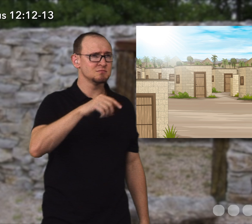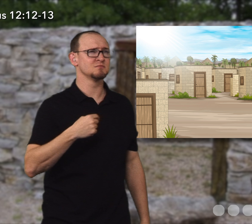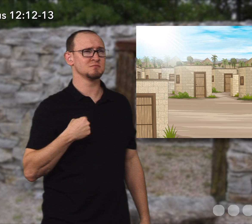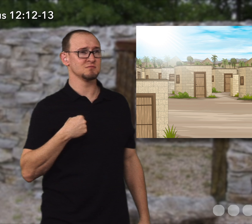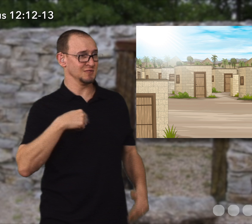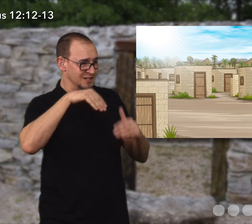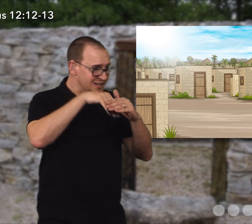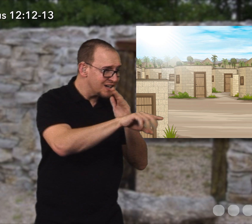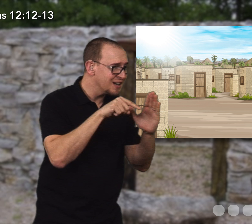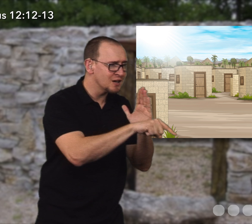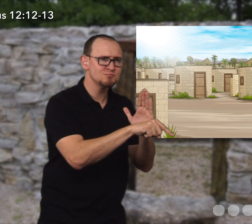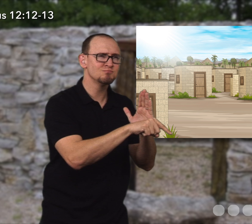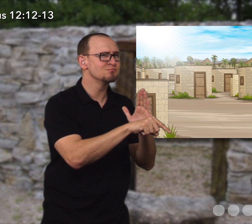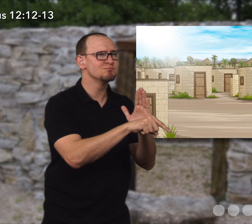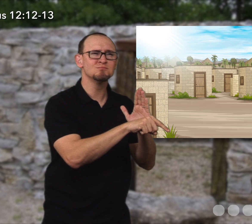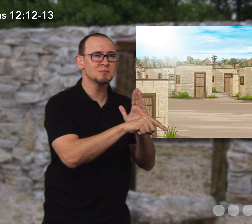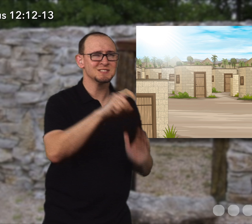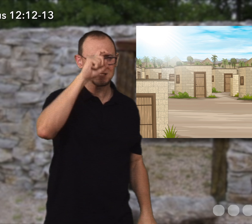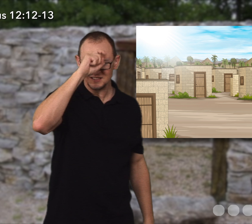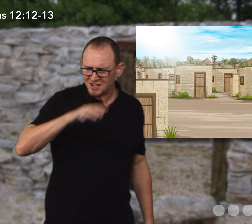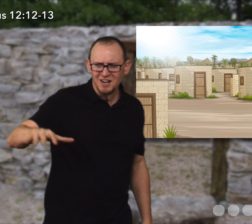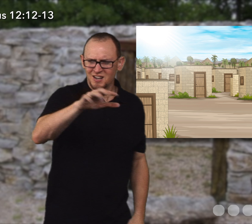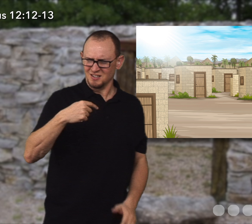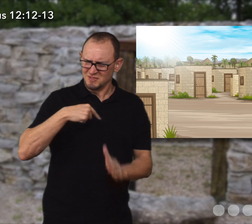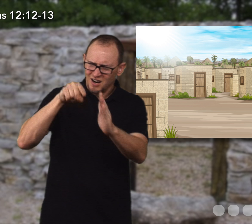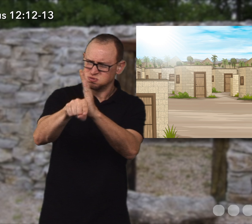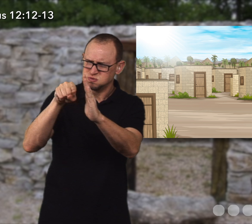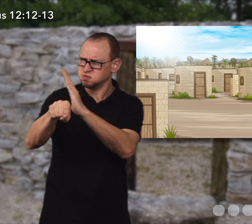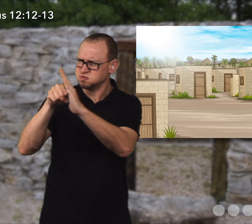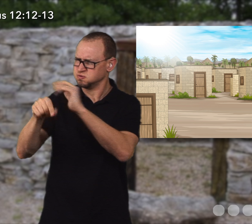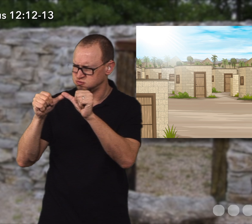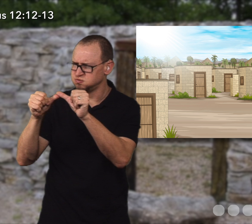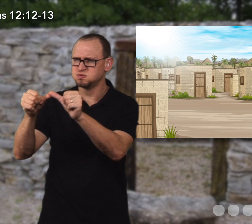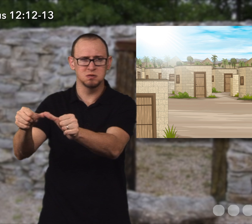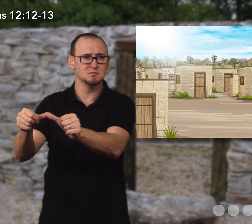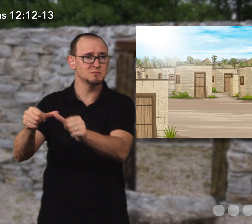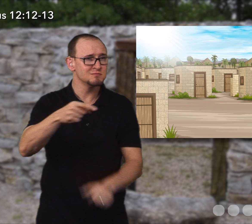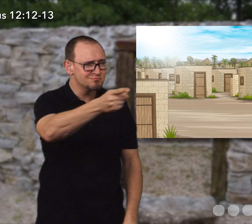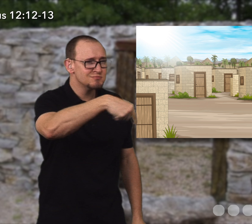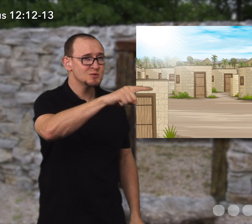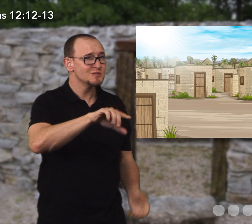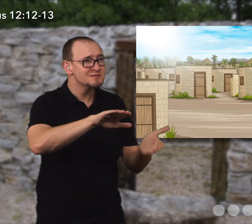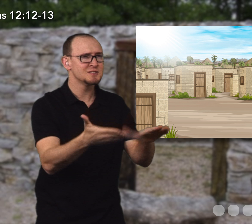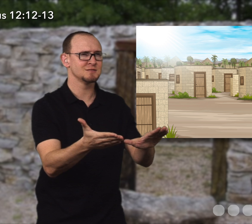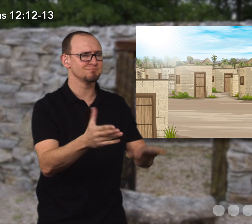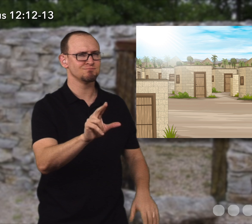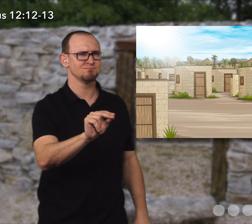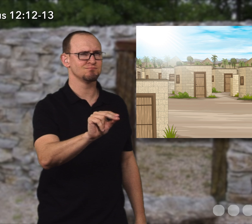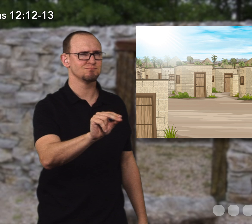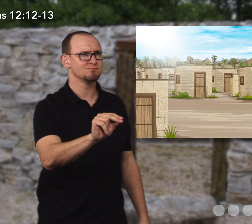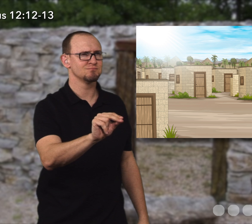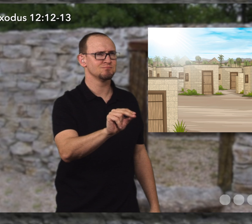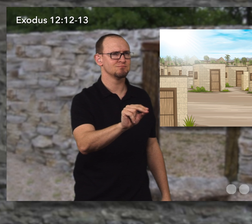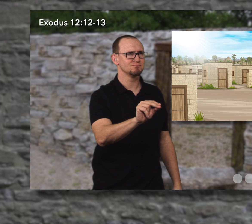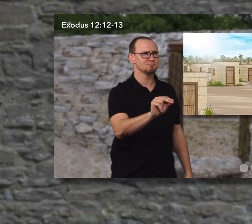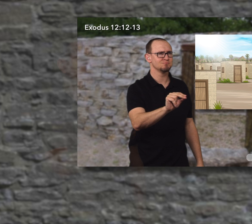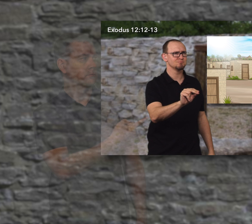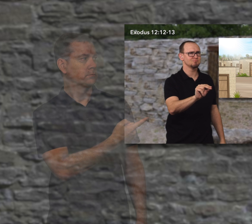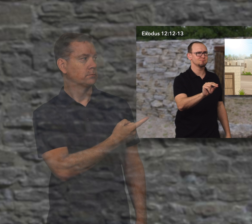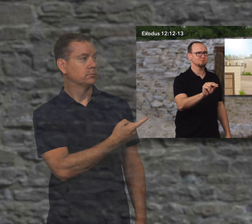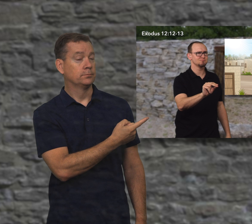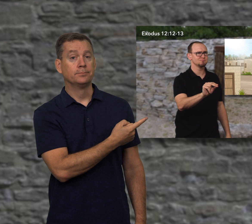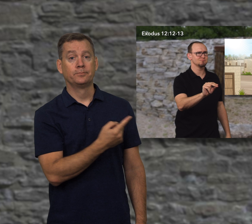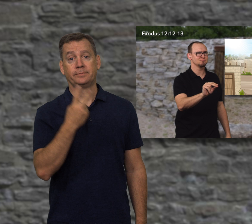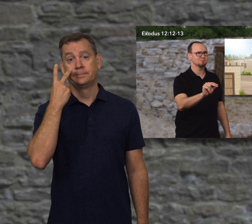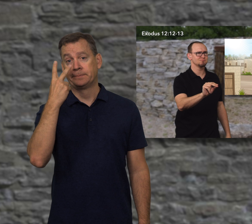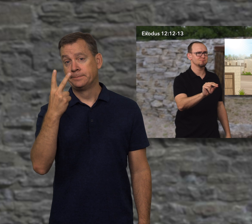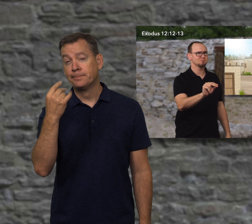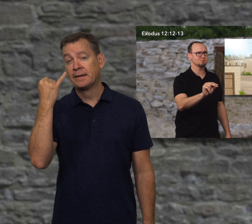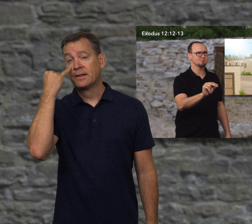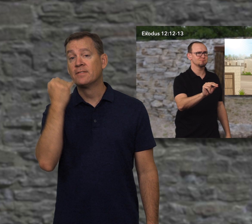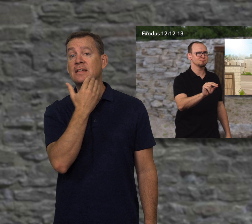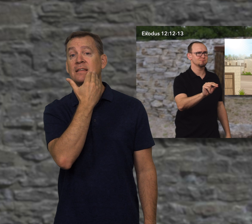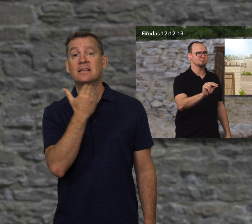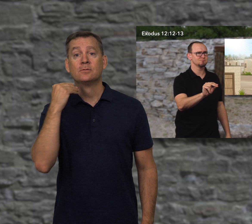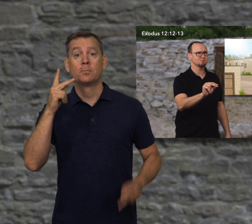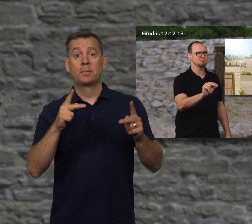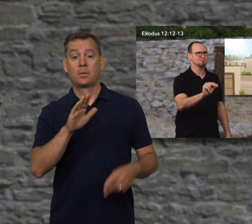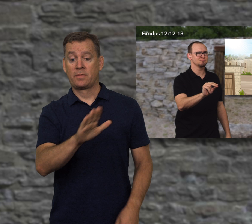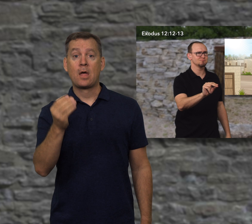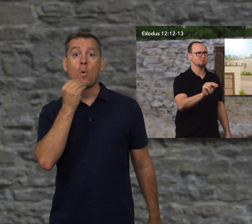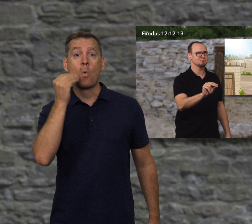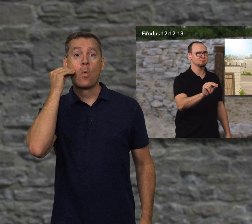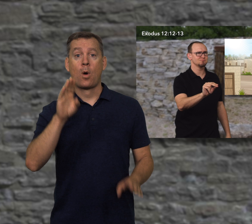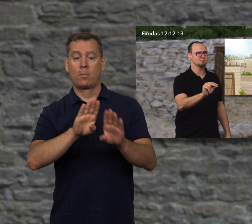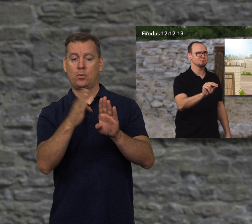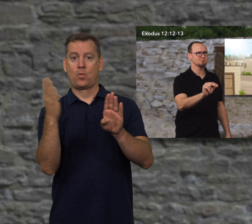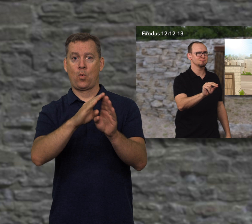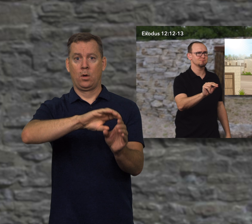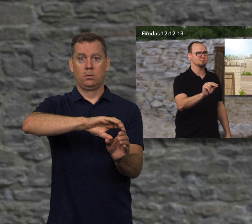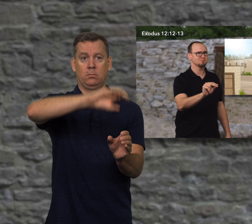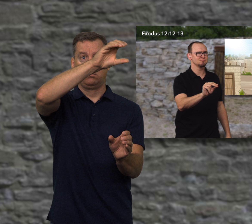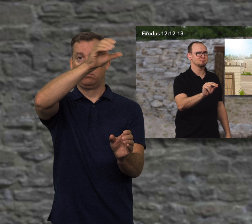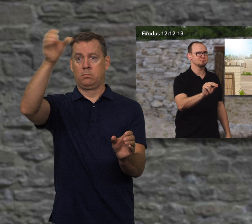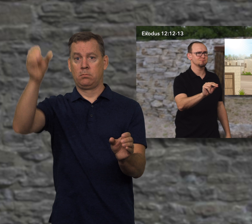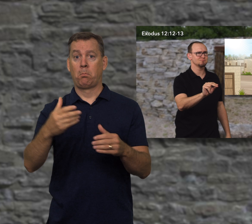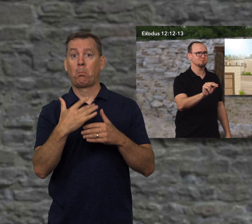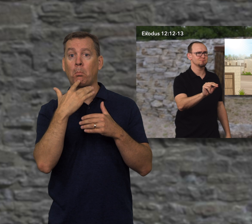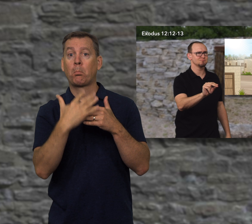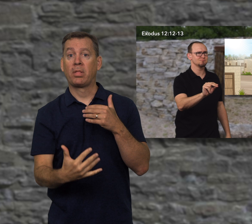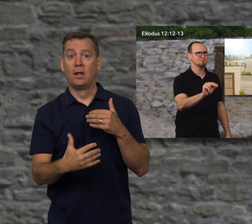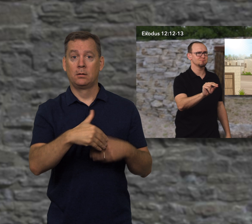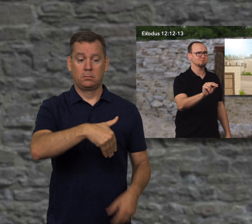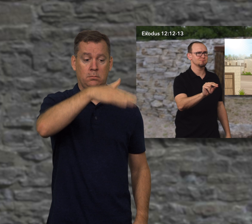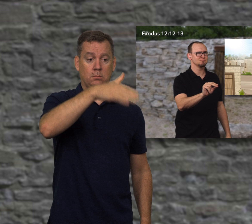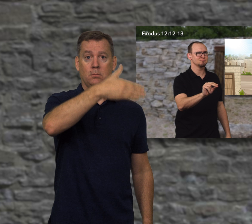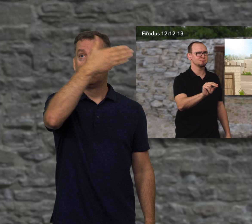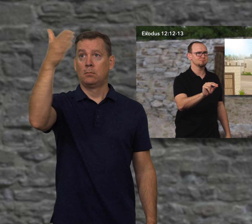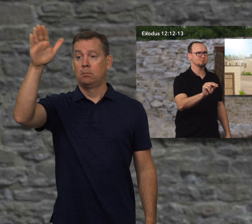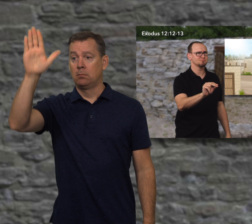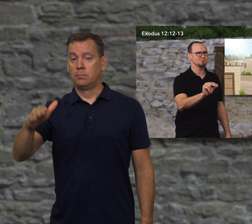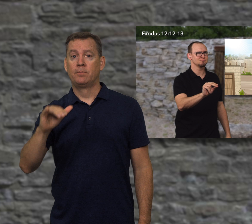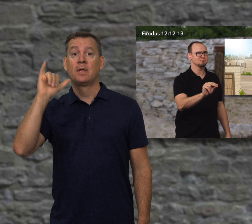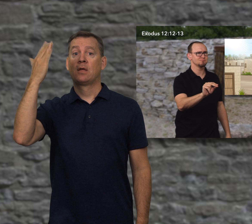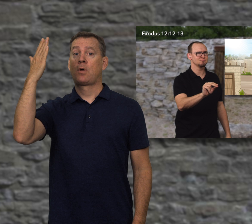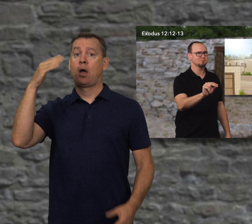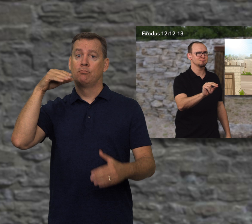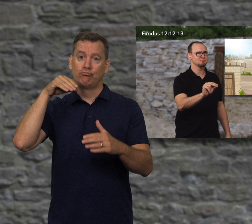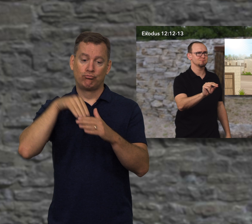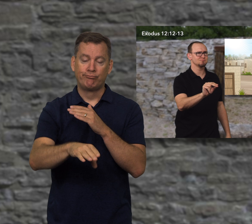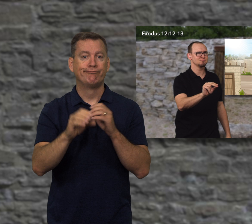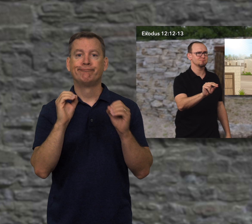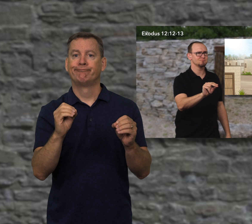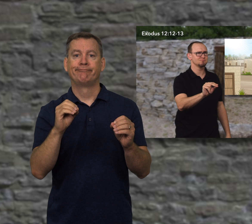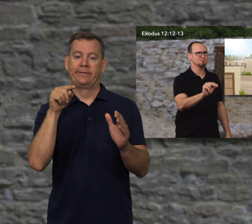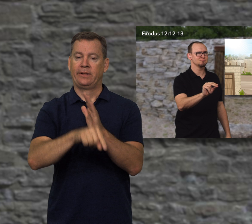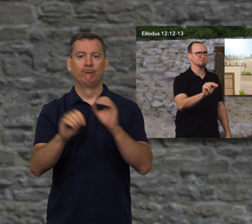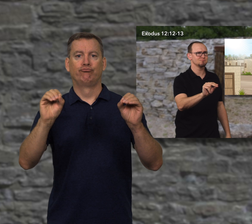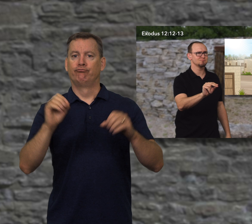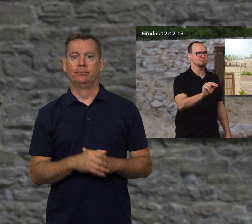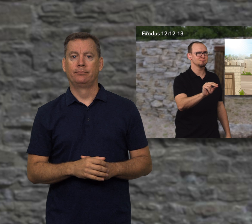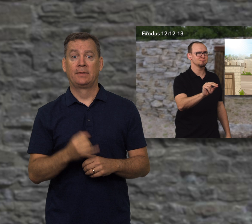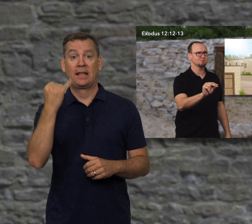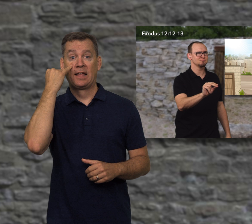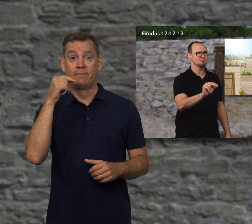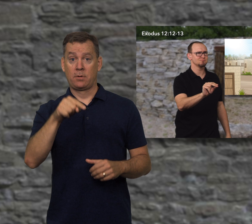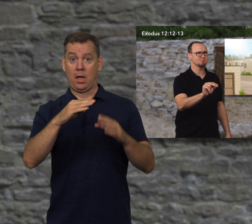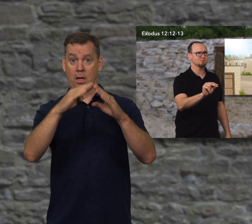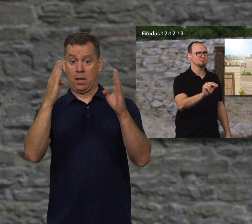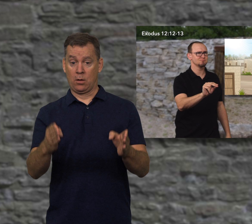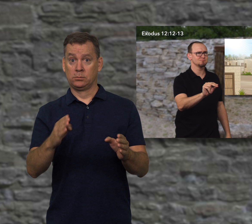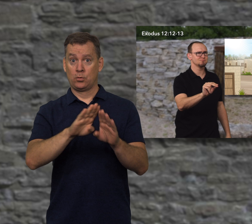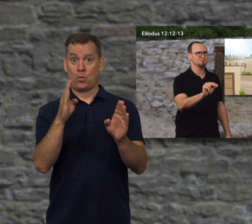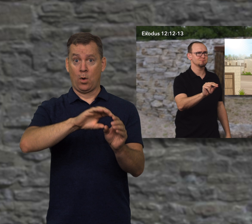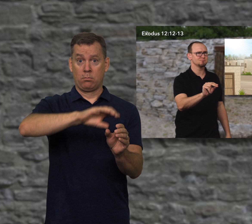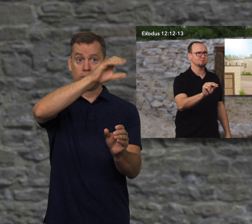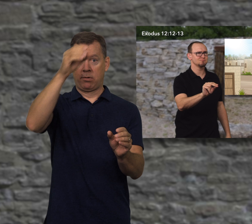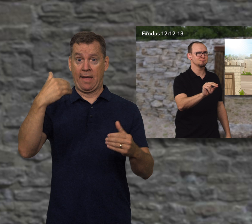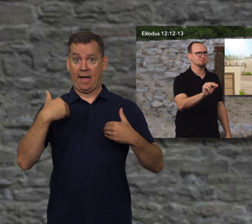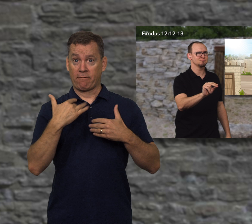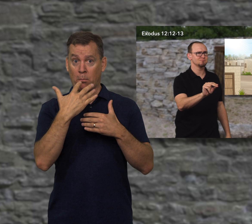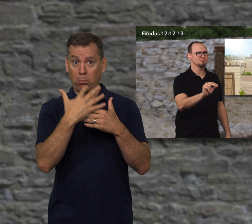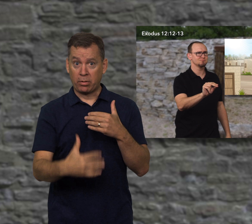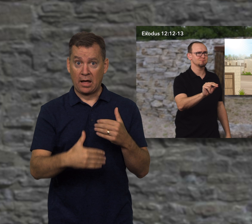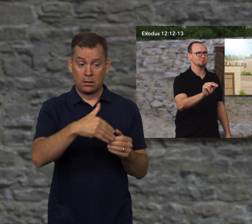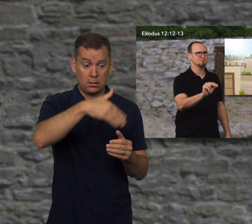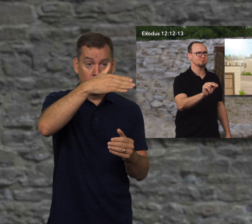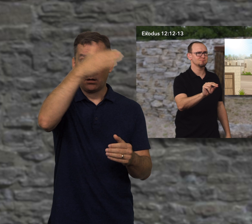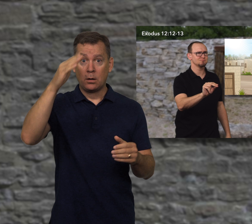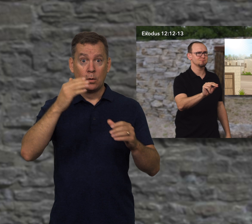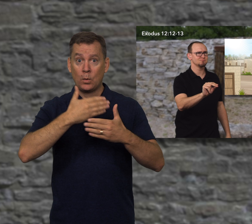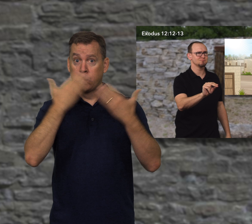I am the LORD. The blood on the houses where you are staying will distinguish them;